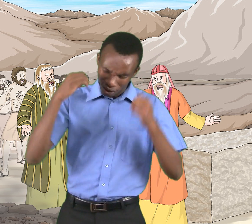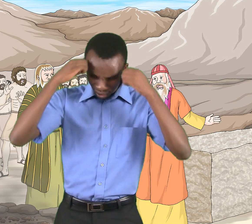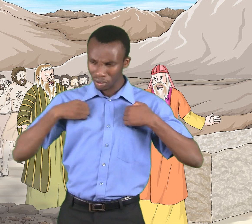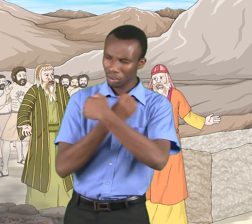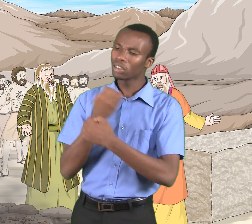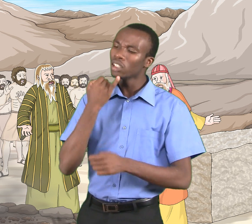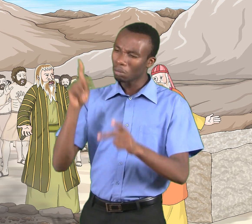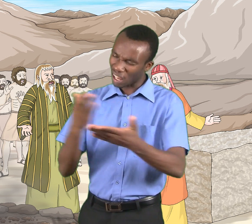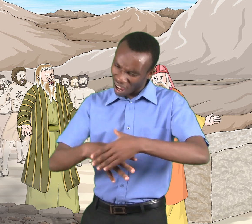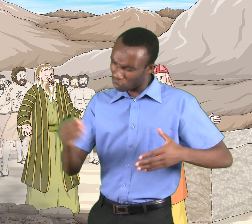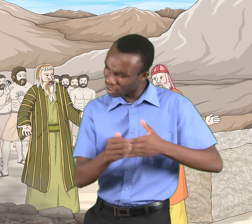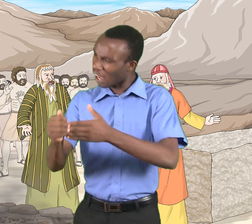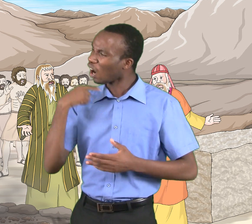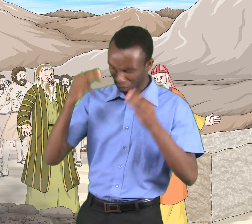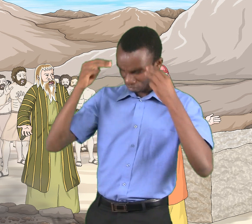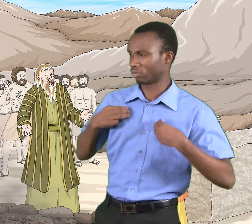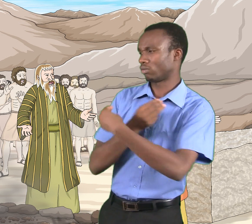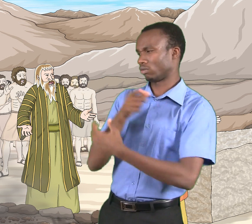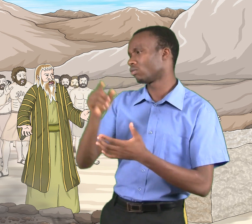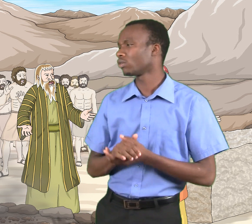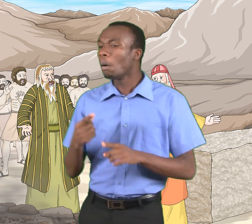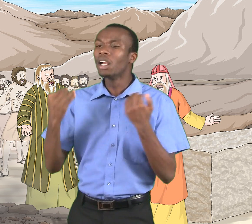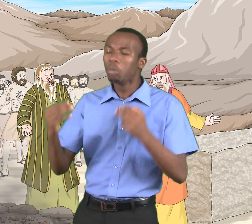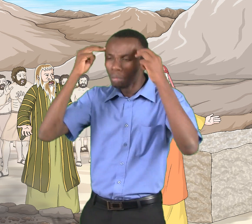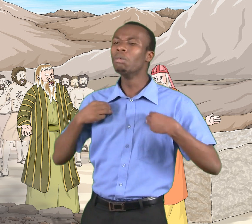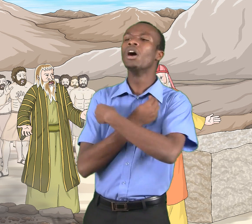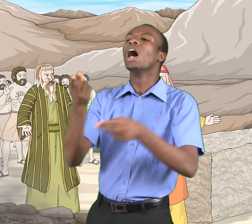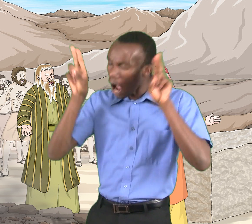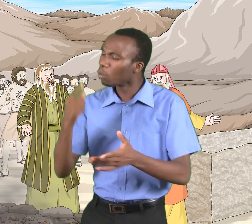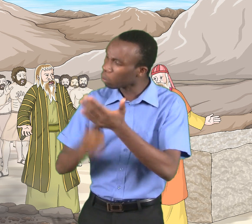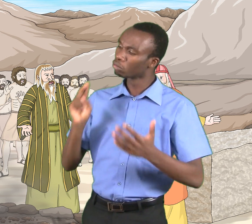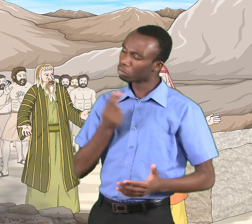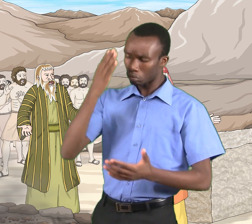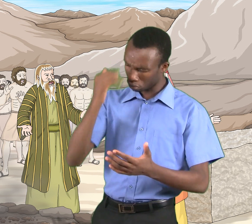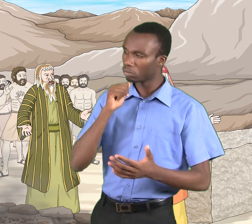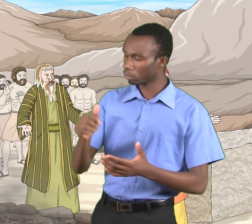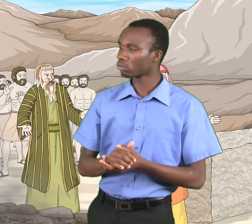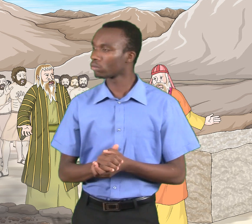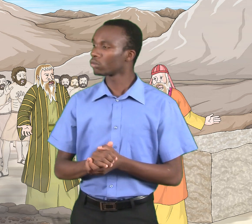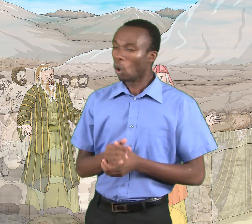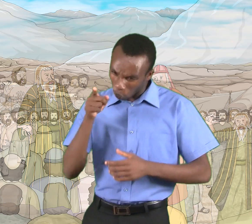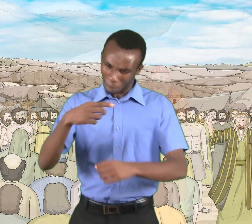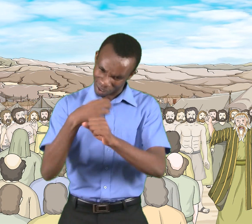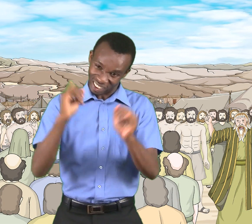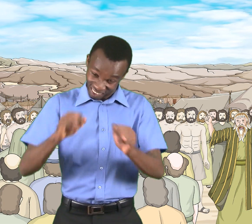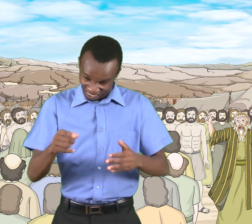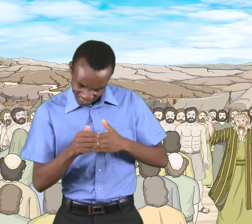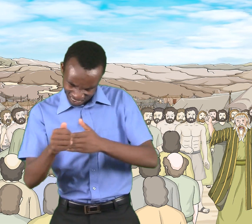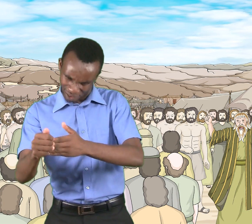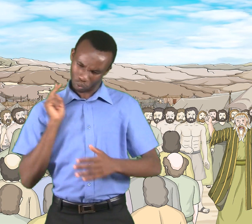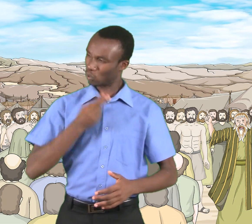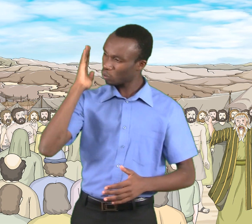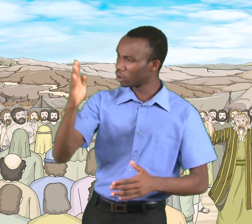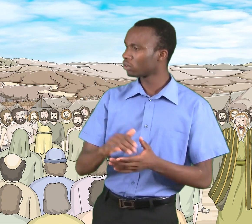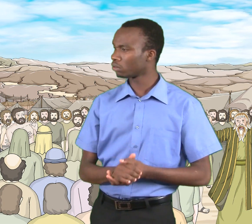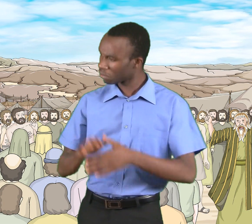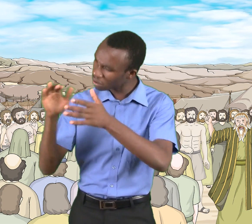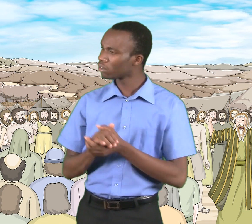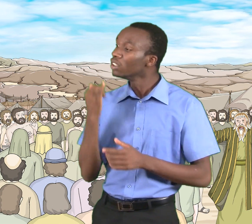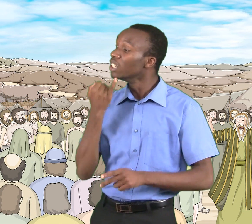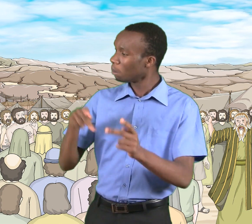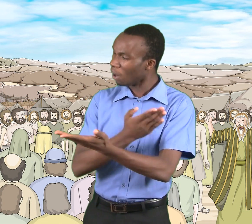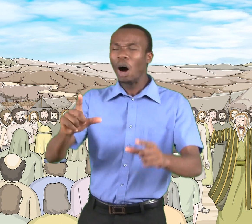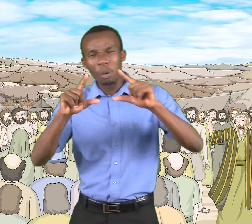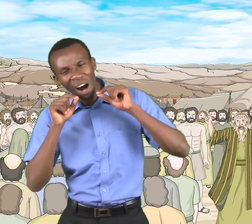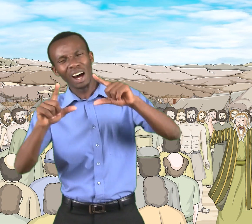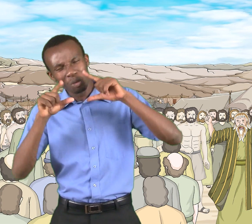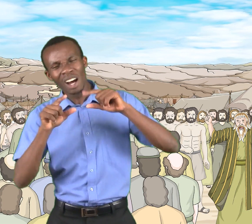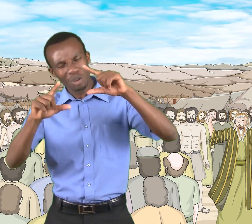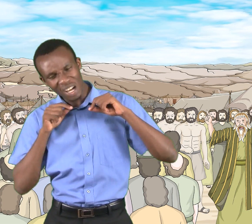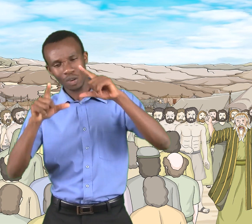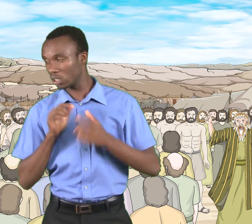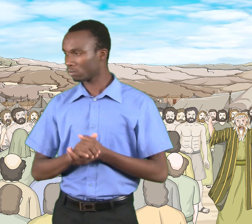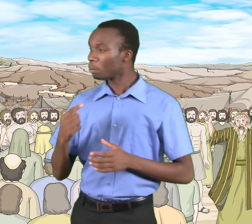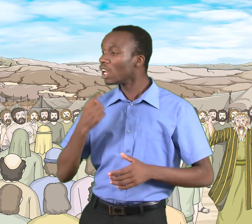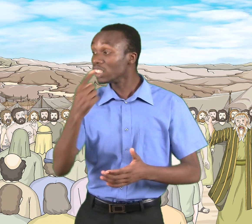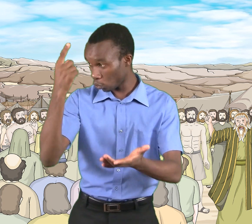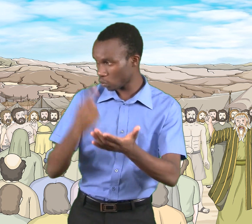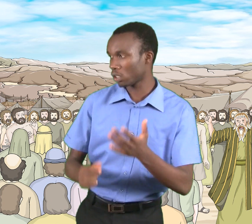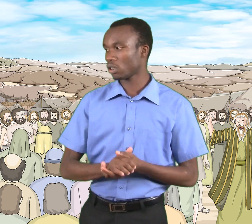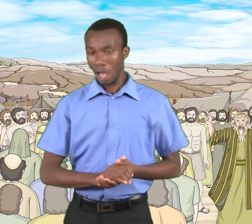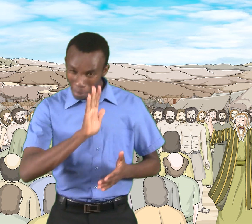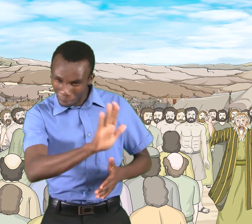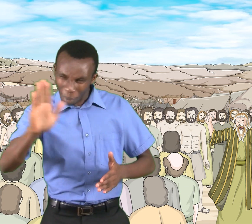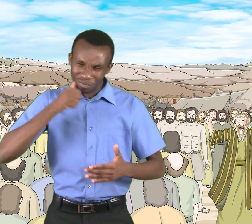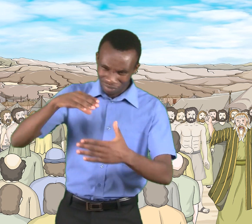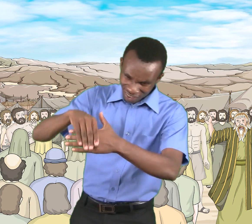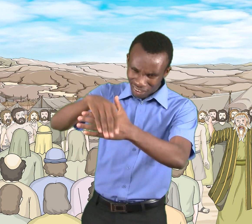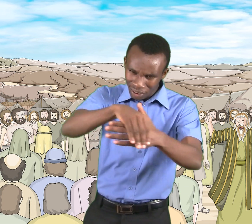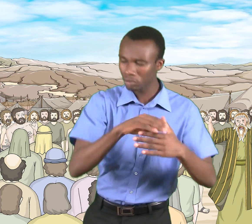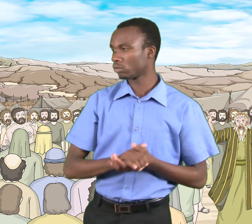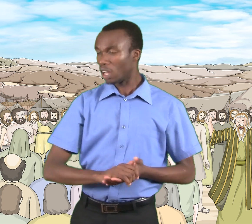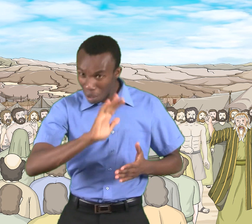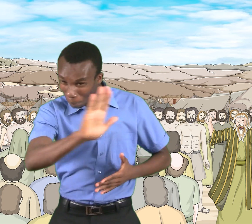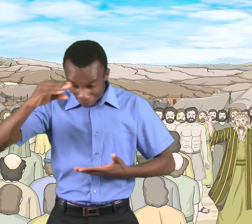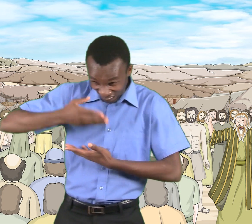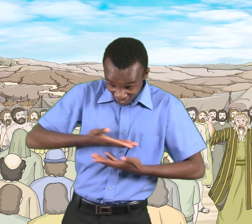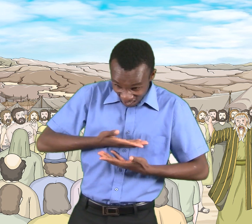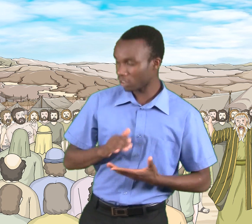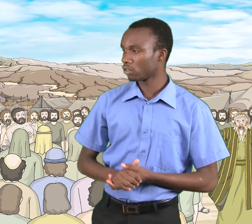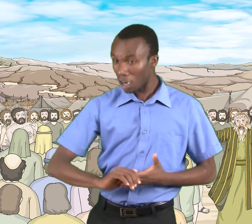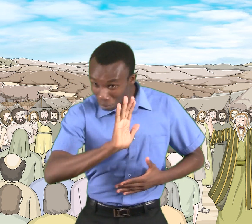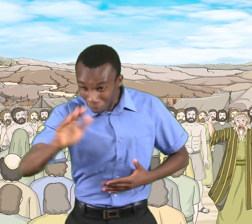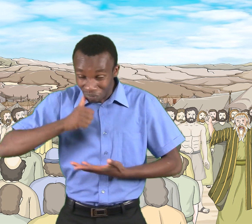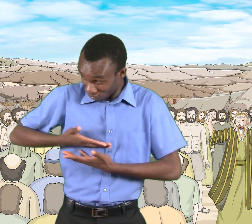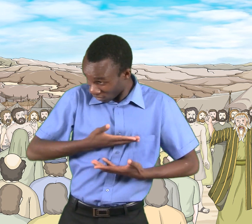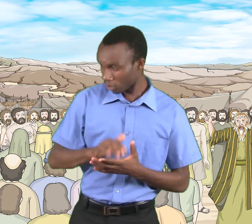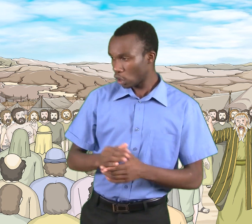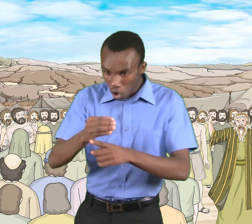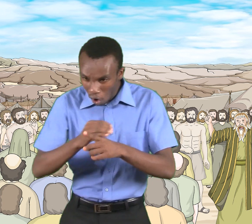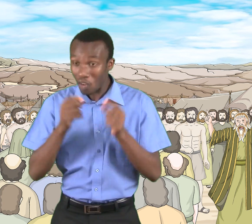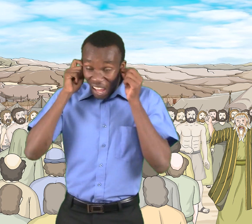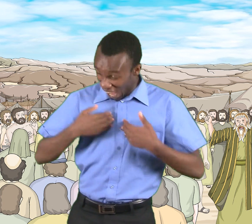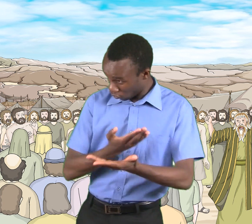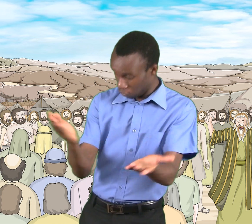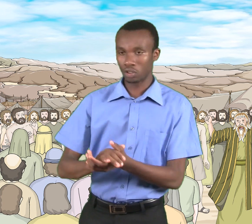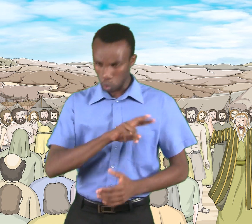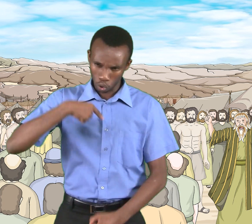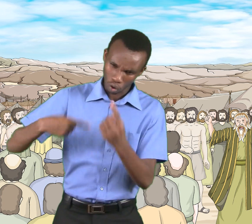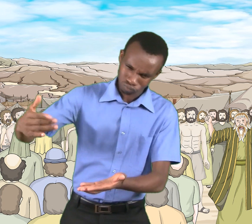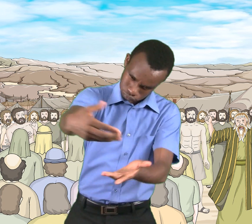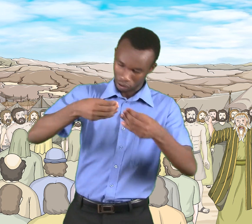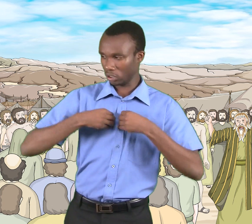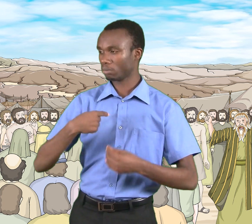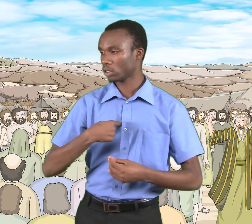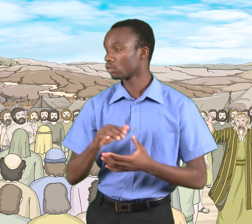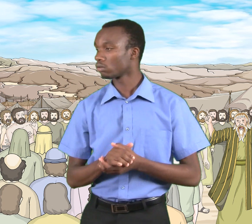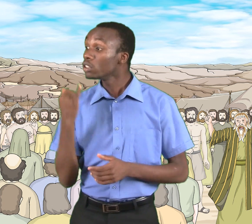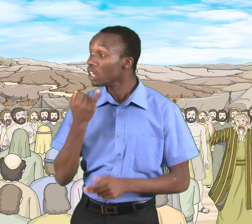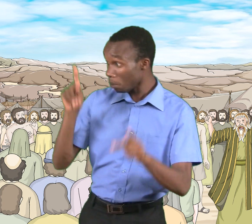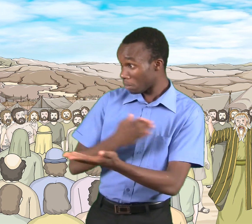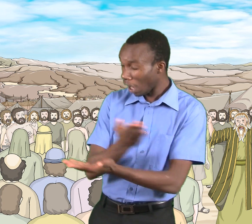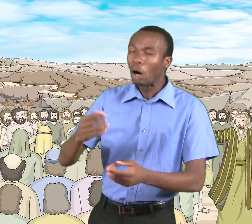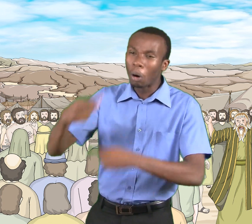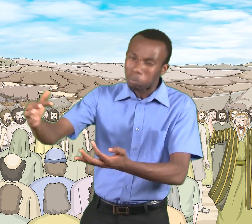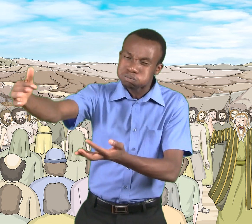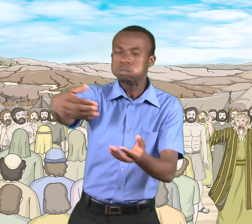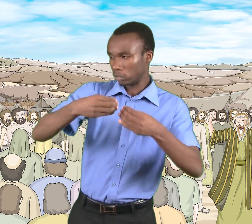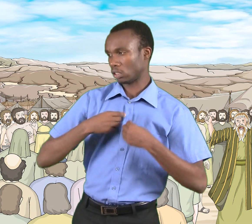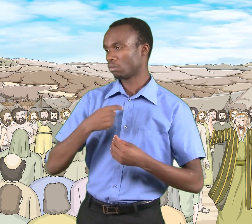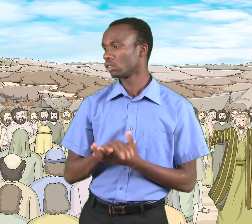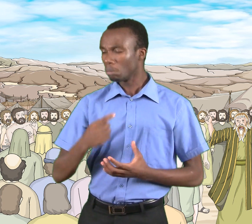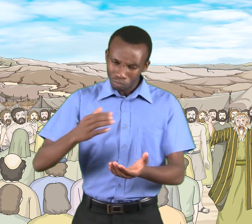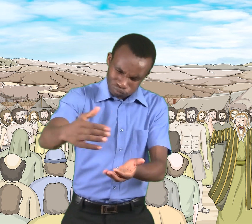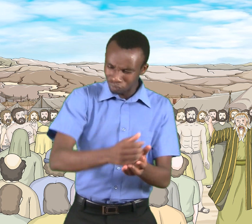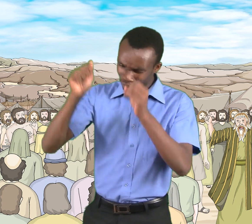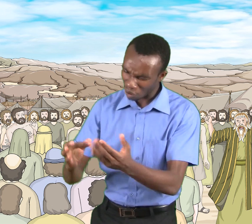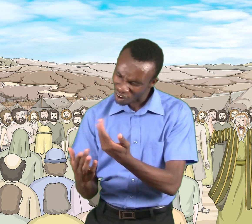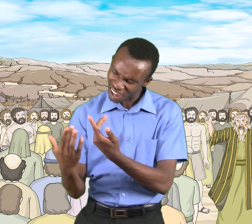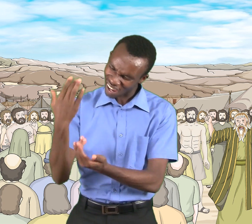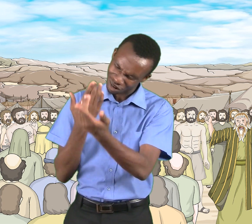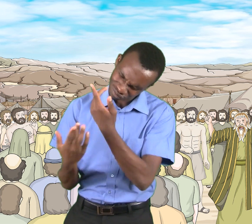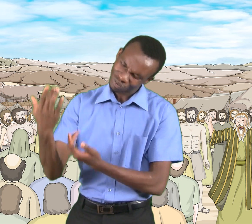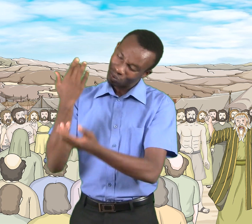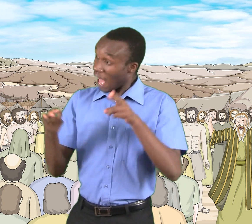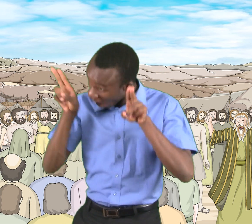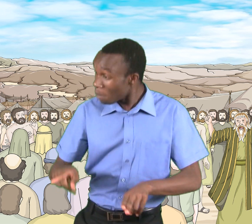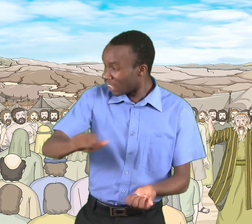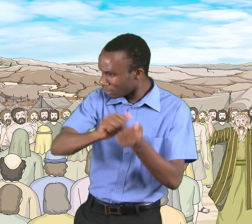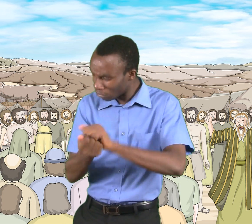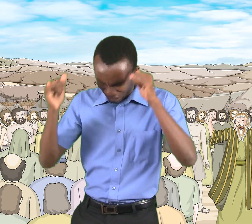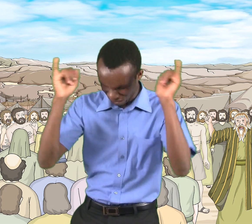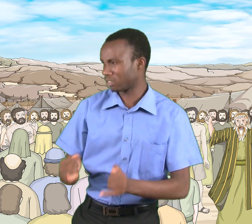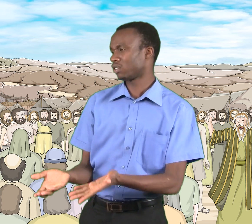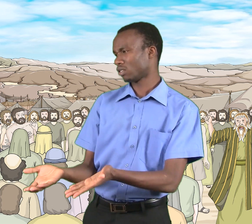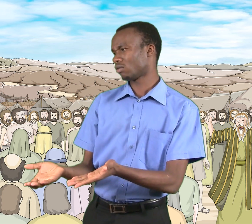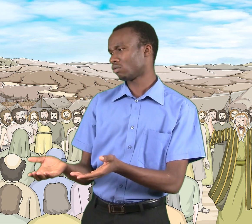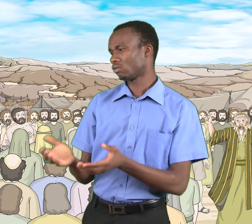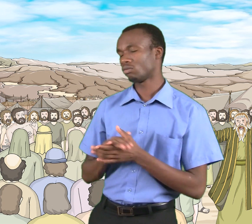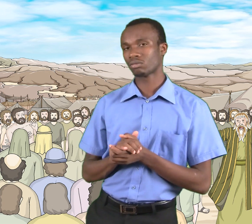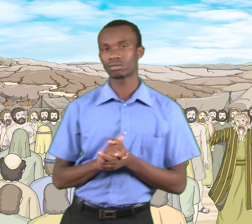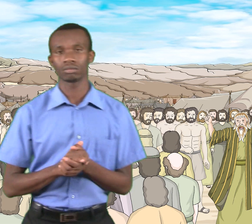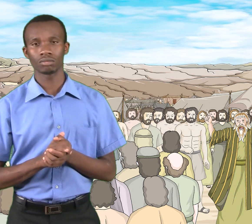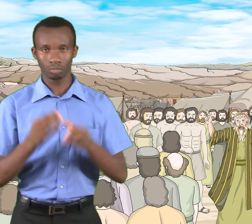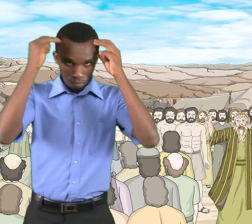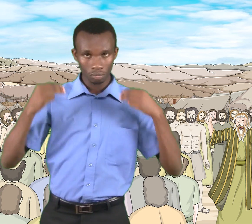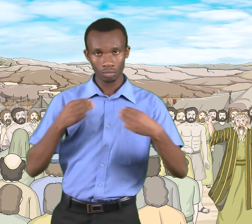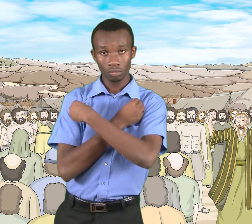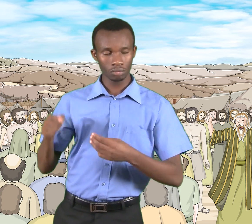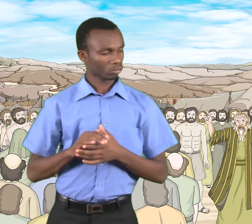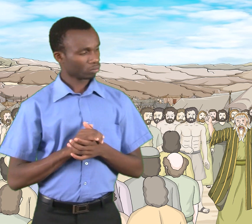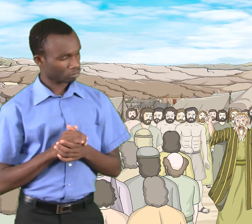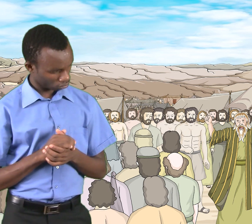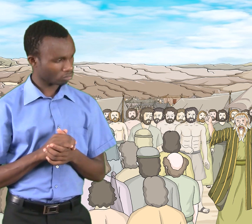They told me, ‘Make us gods who will go before us. As for this Moses who brought us up out of the land of Egypt, we do not know what has happened to him!’